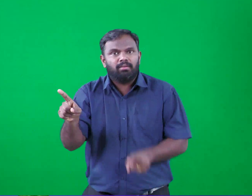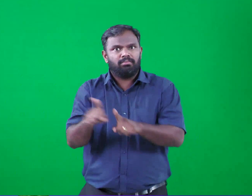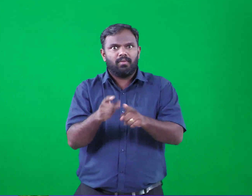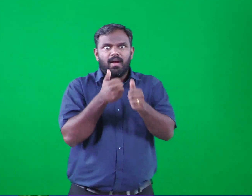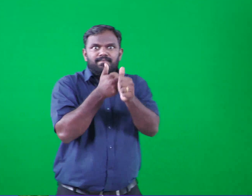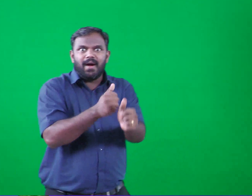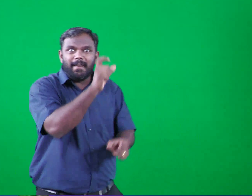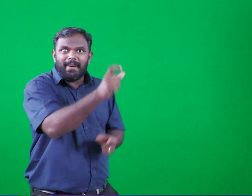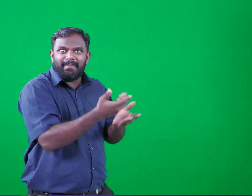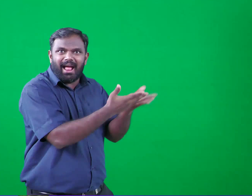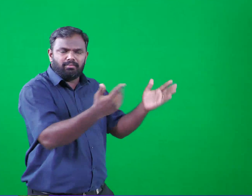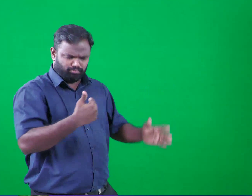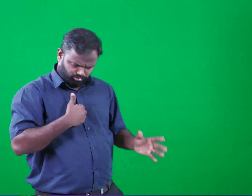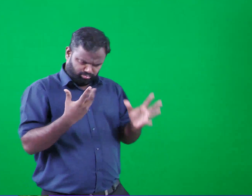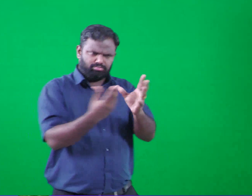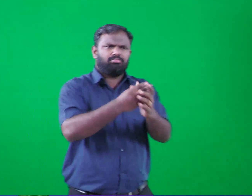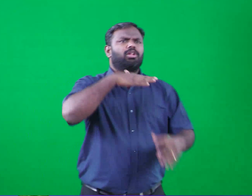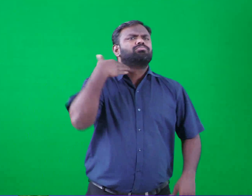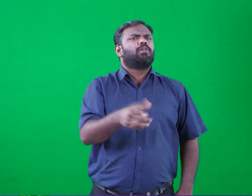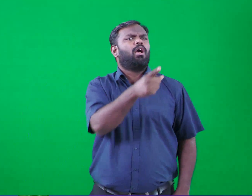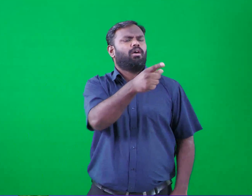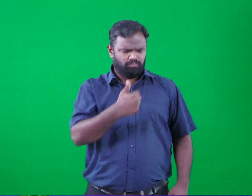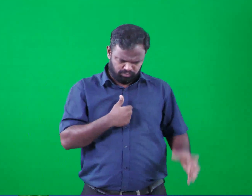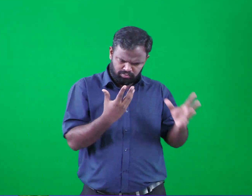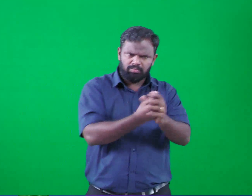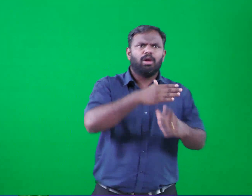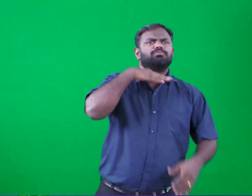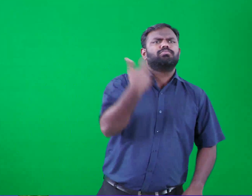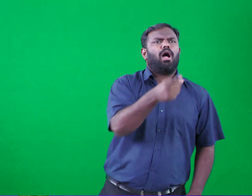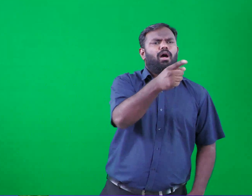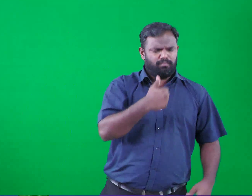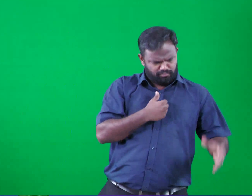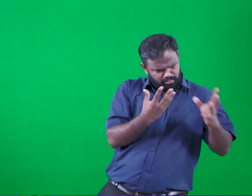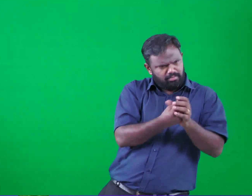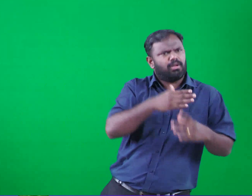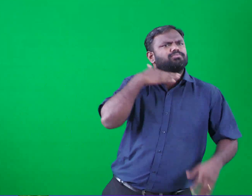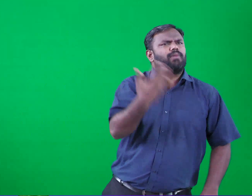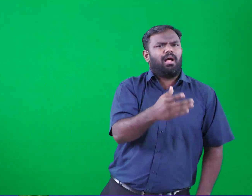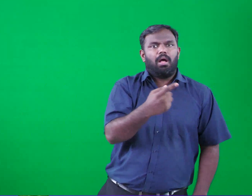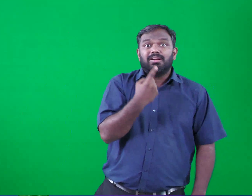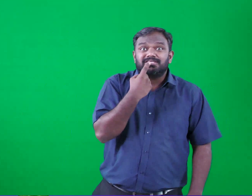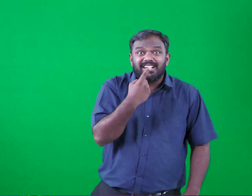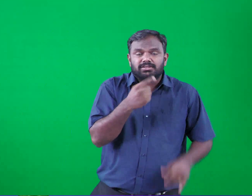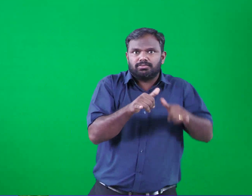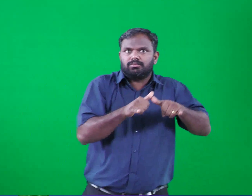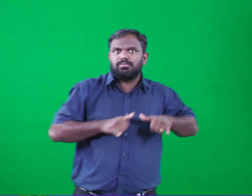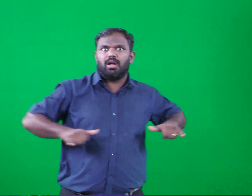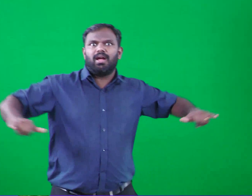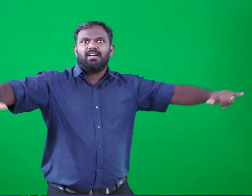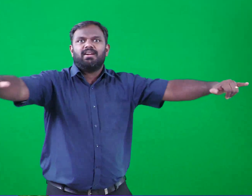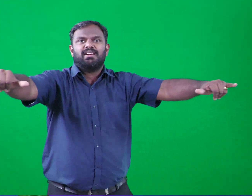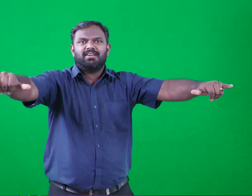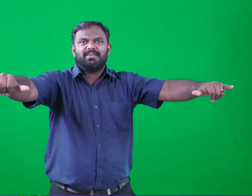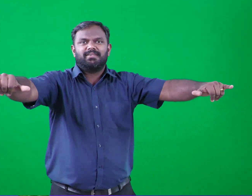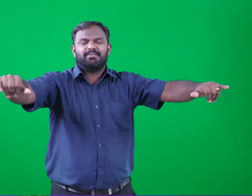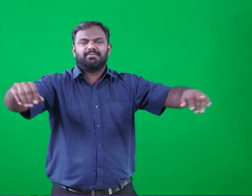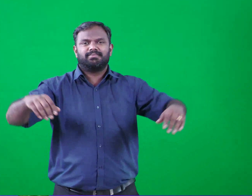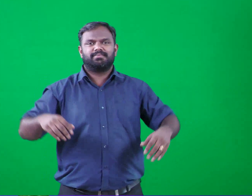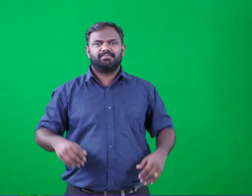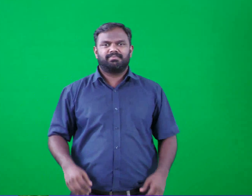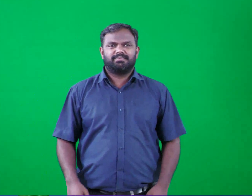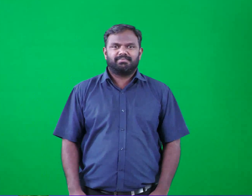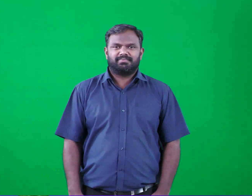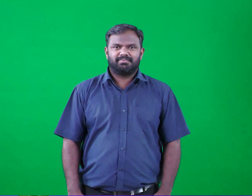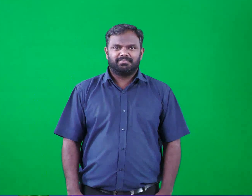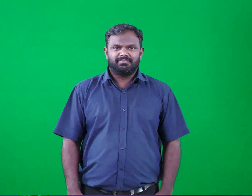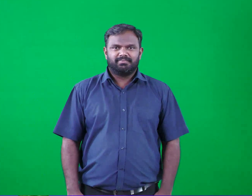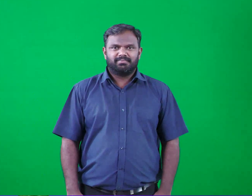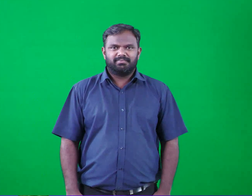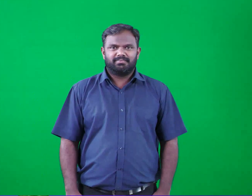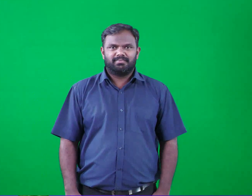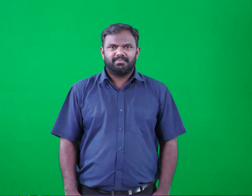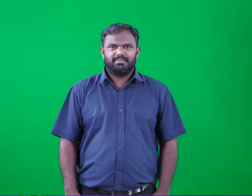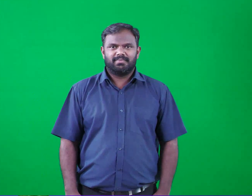And all the others said the same thing.